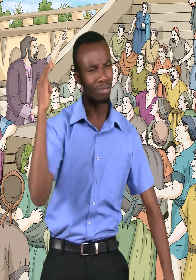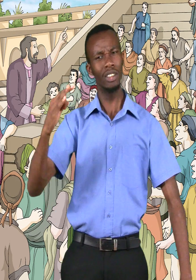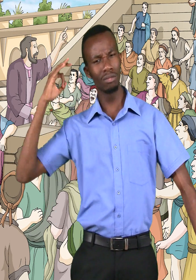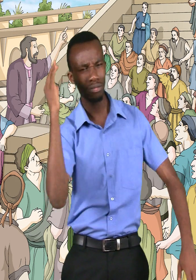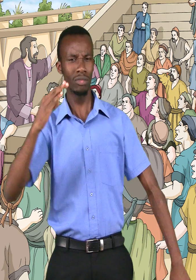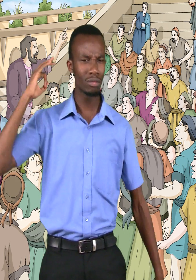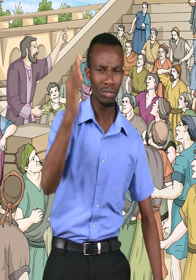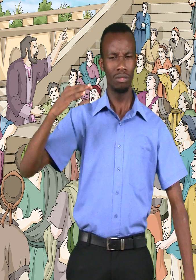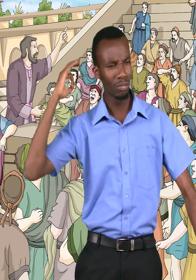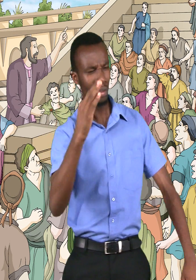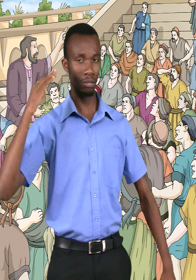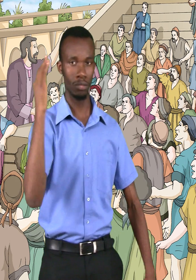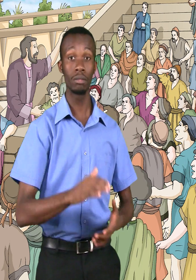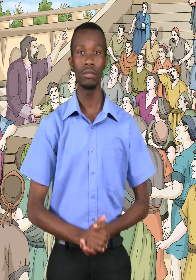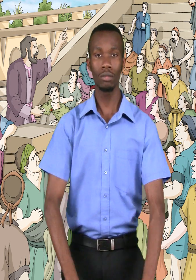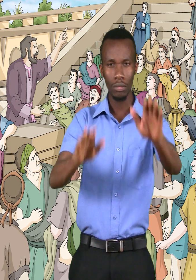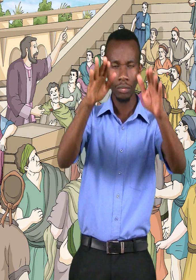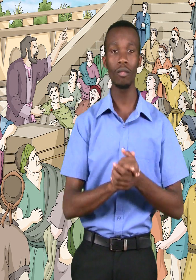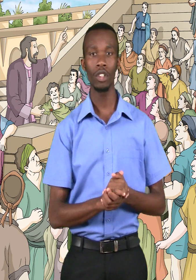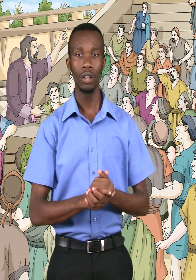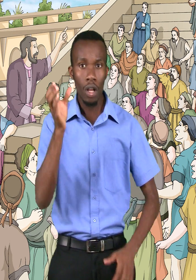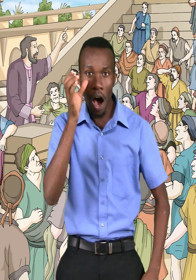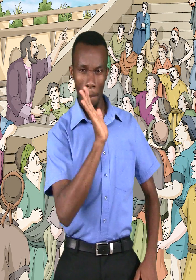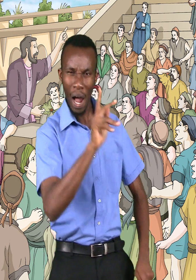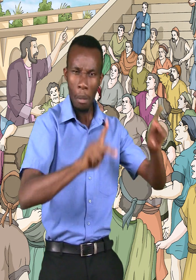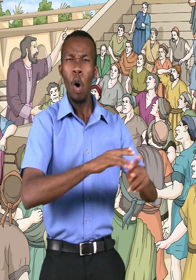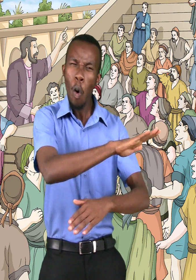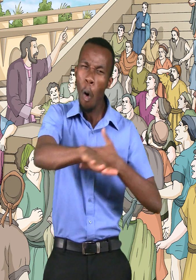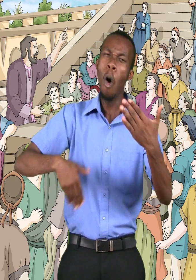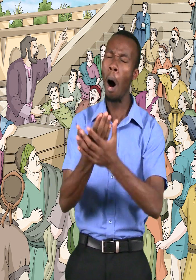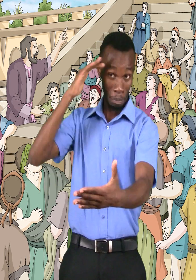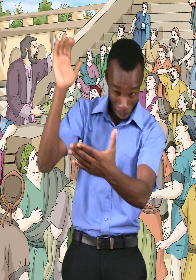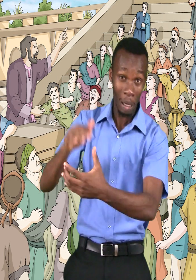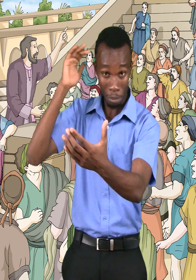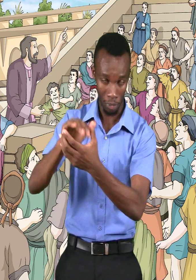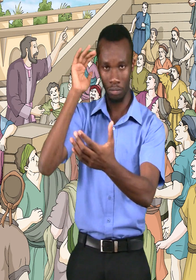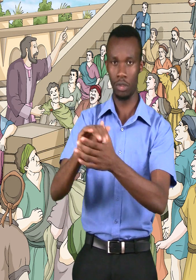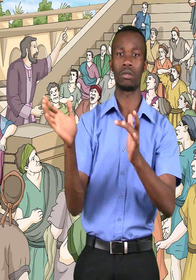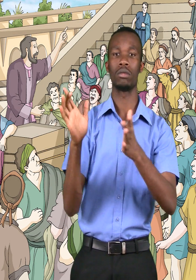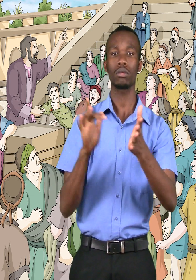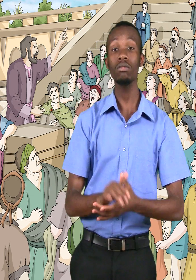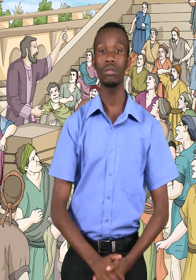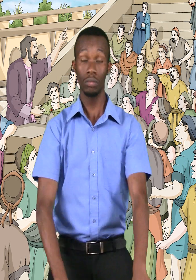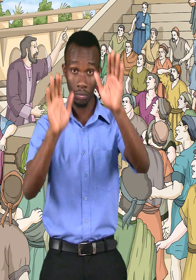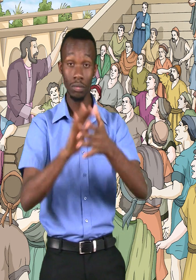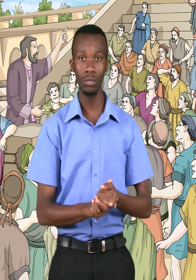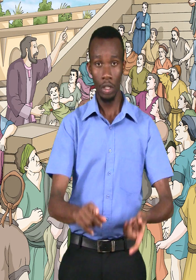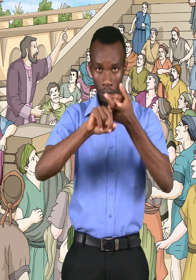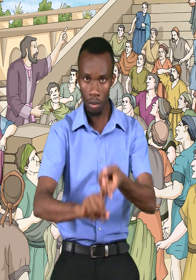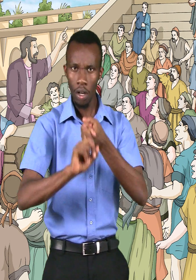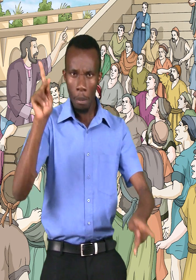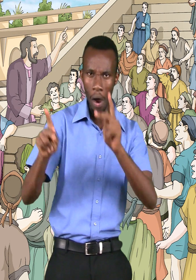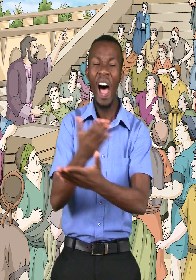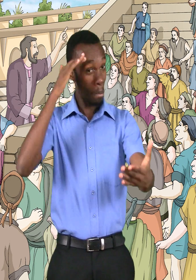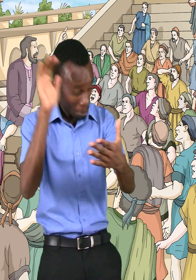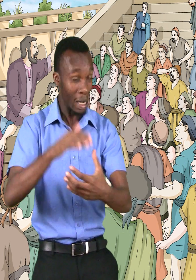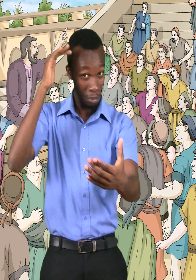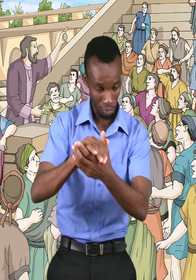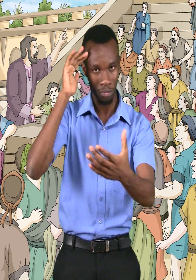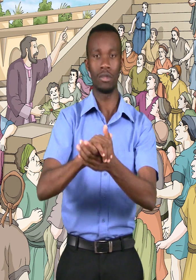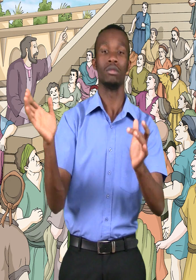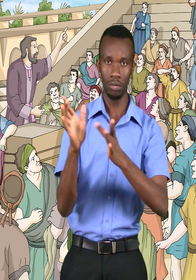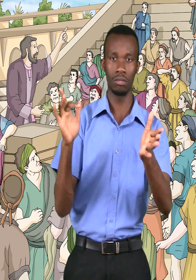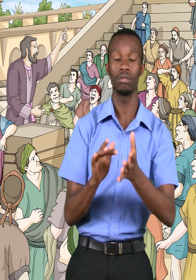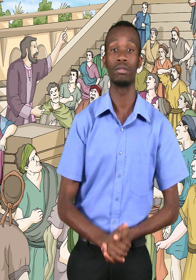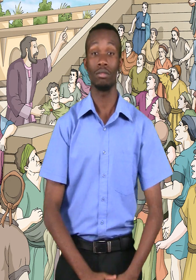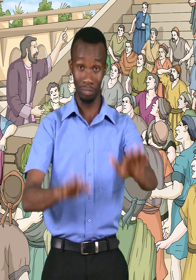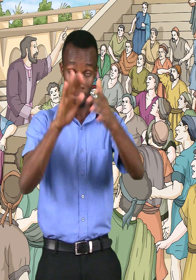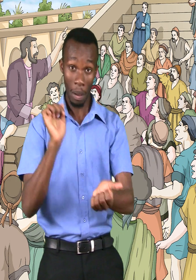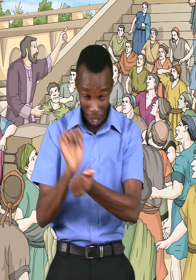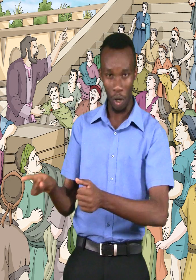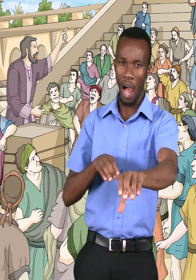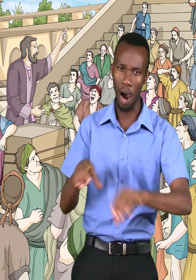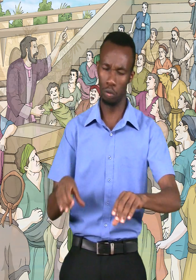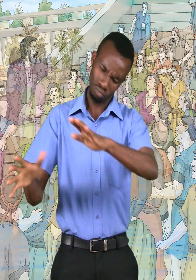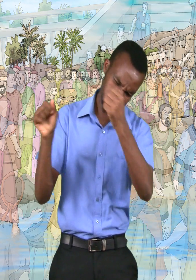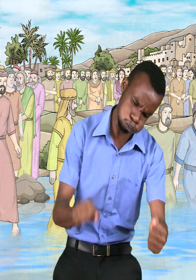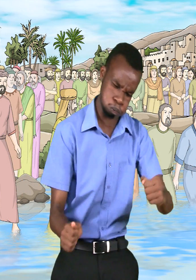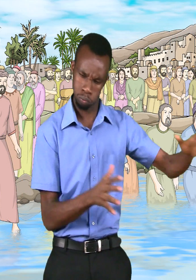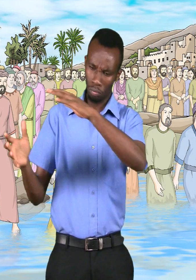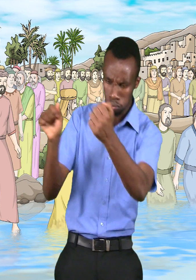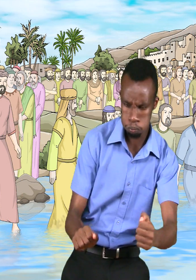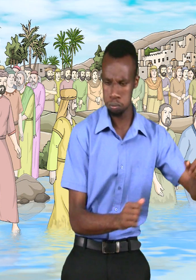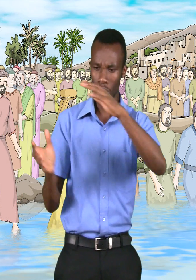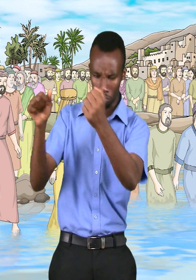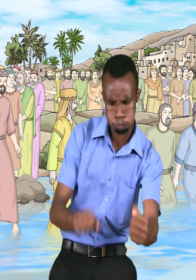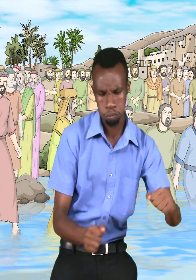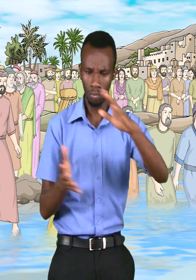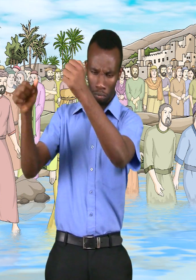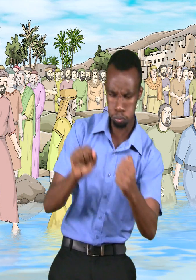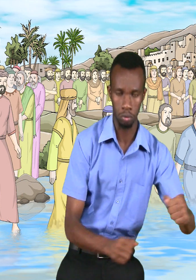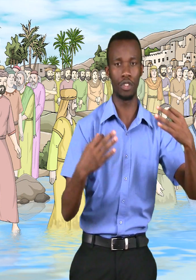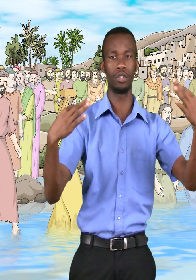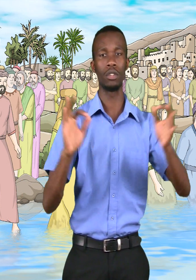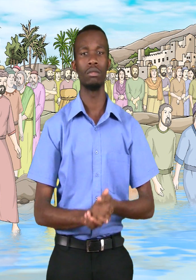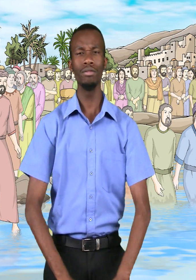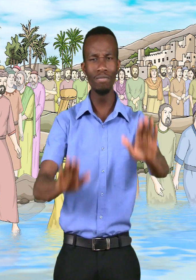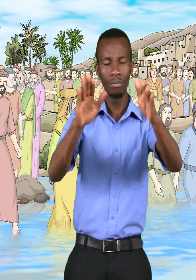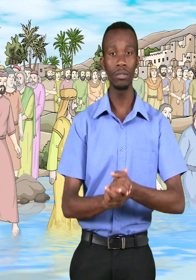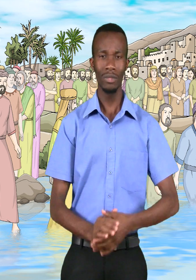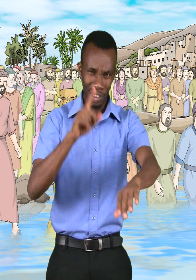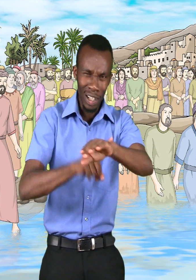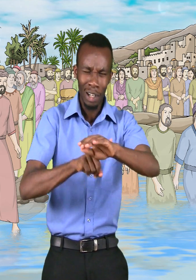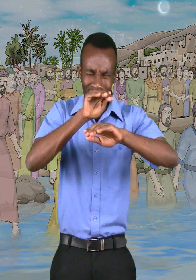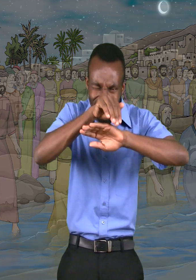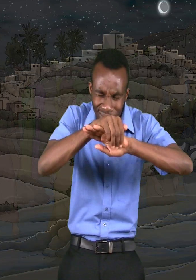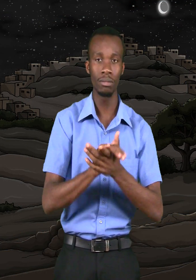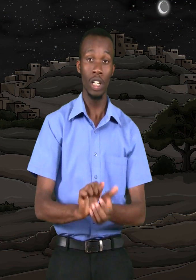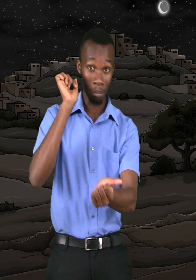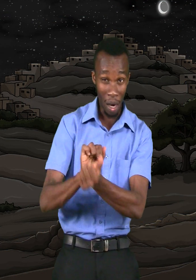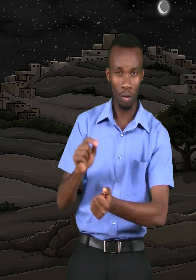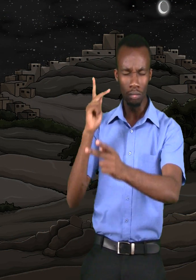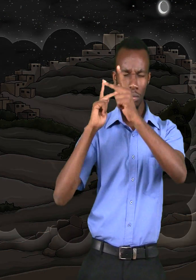And many of the Corinthians who heard the message believed and were baptized.